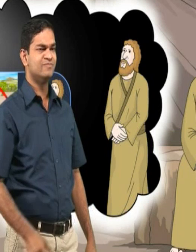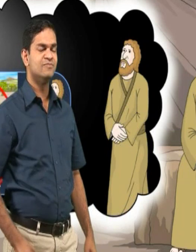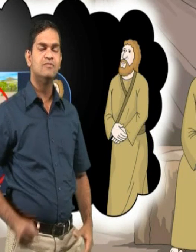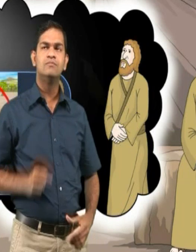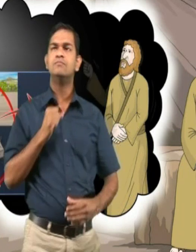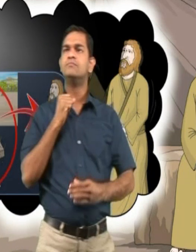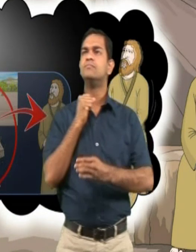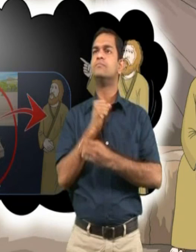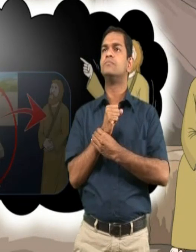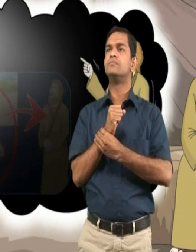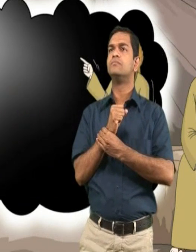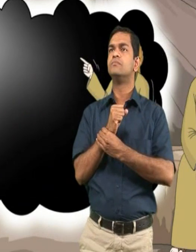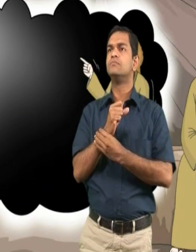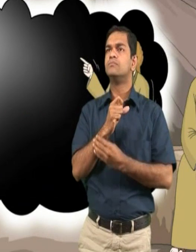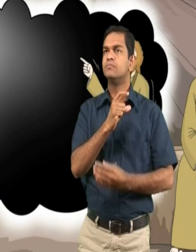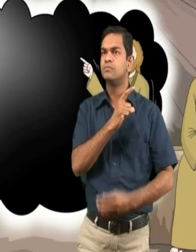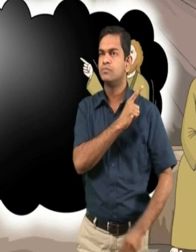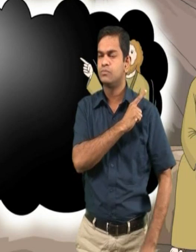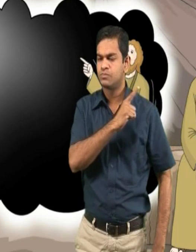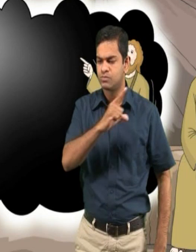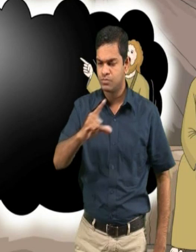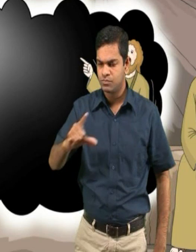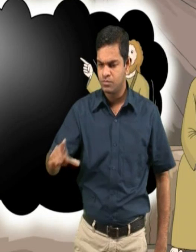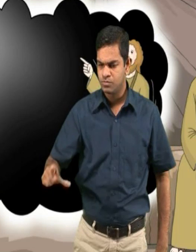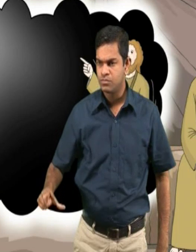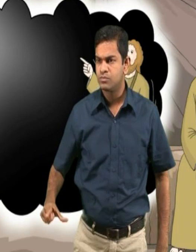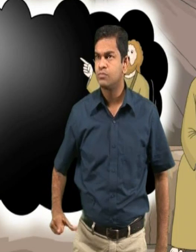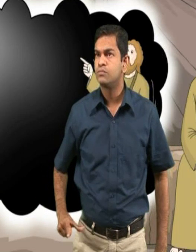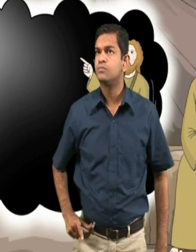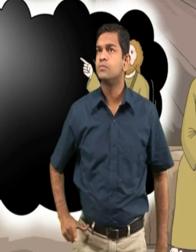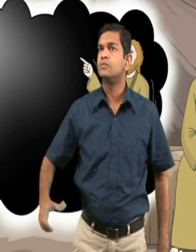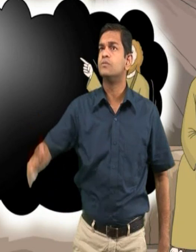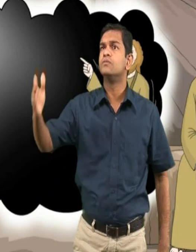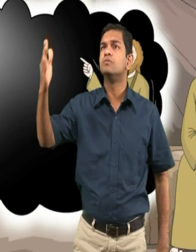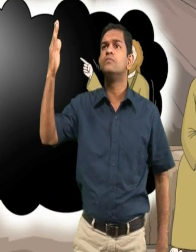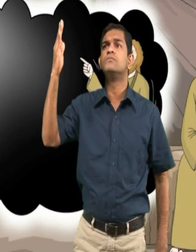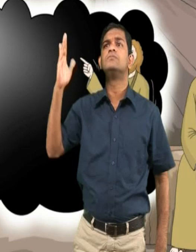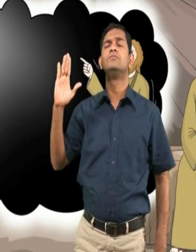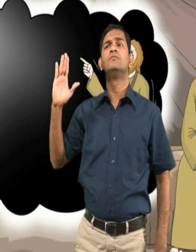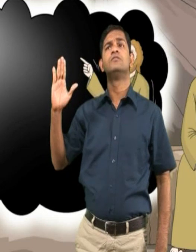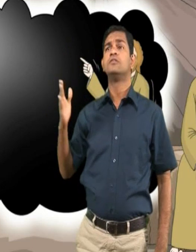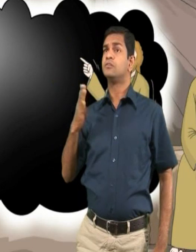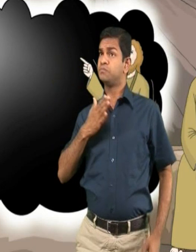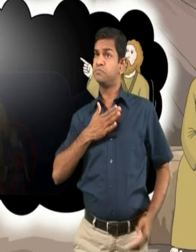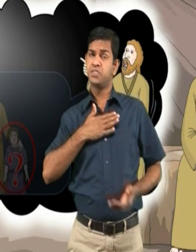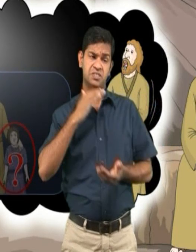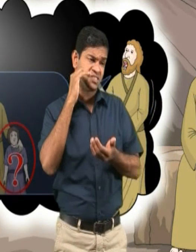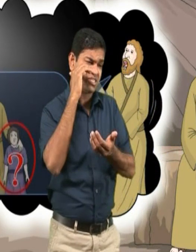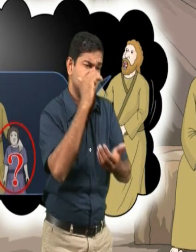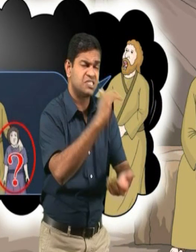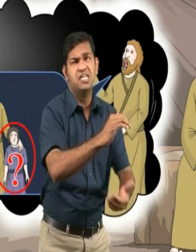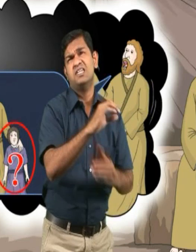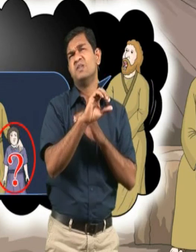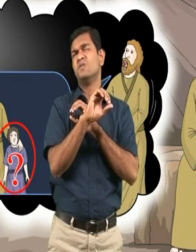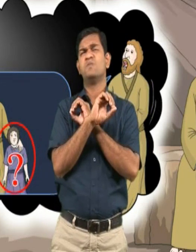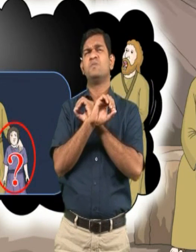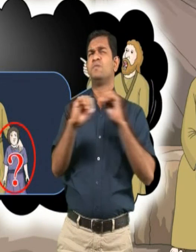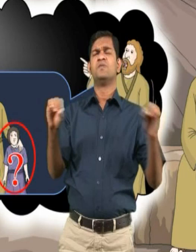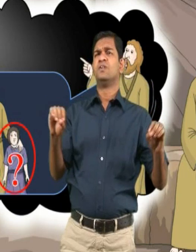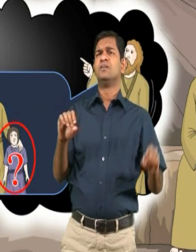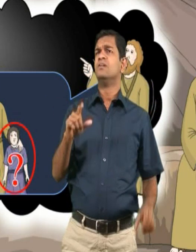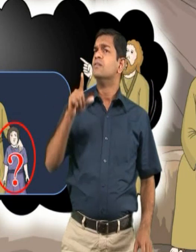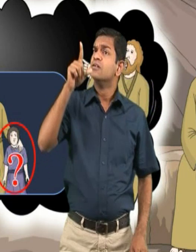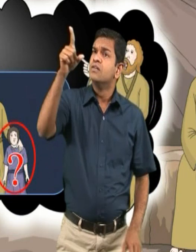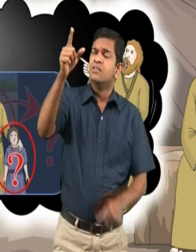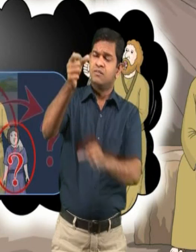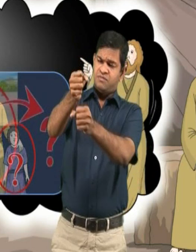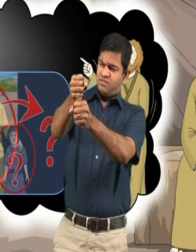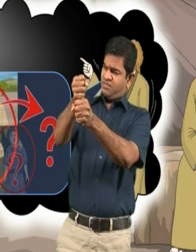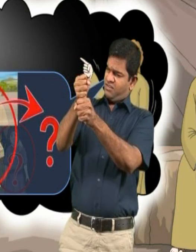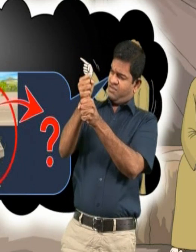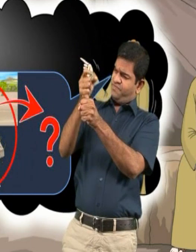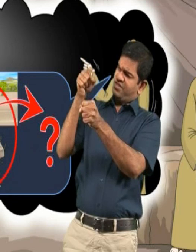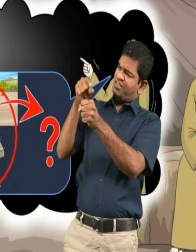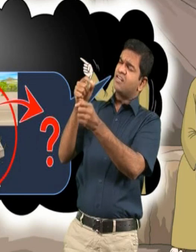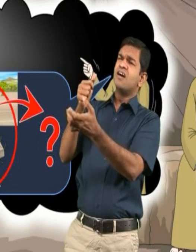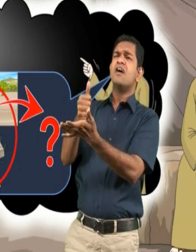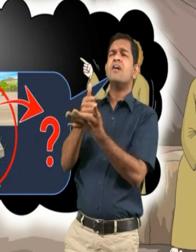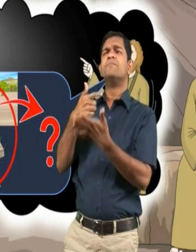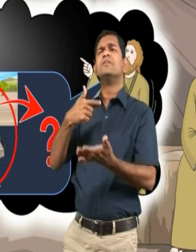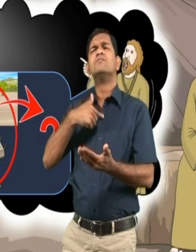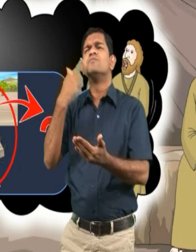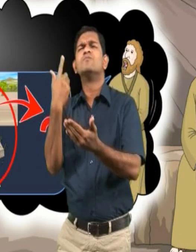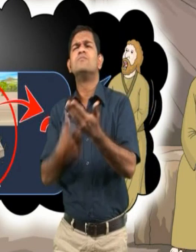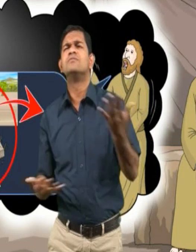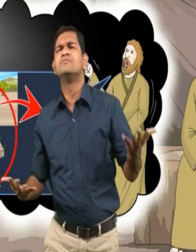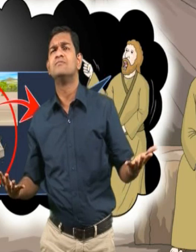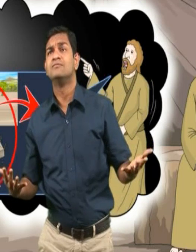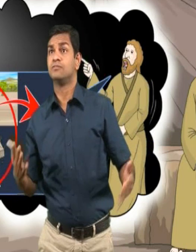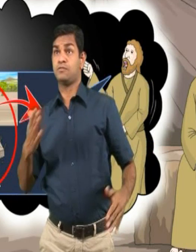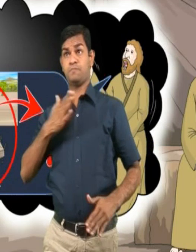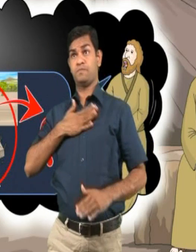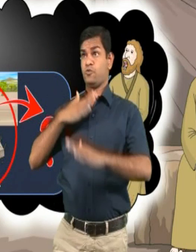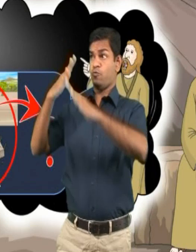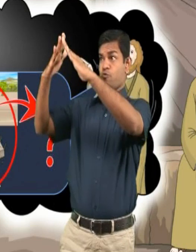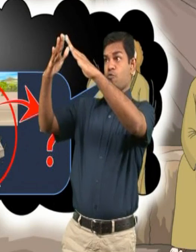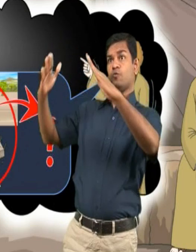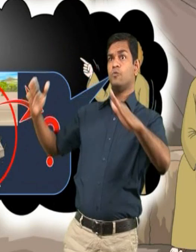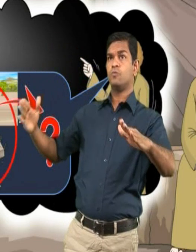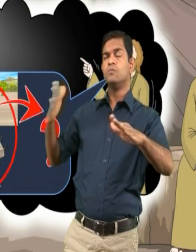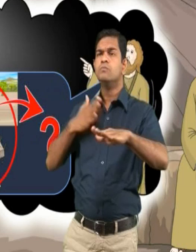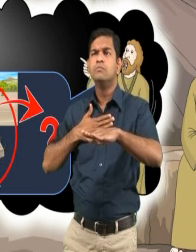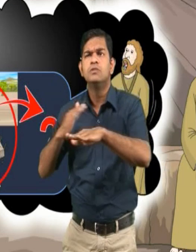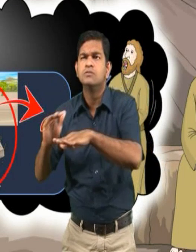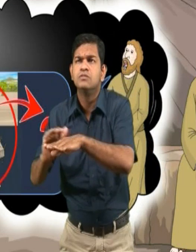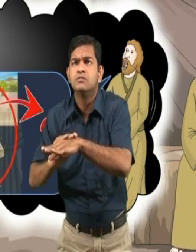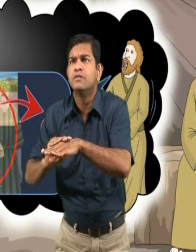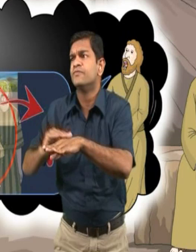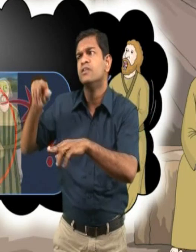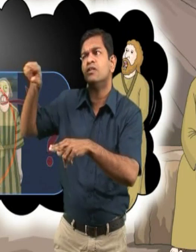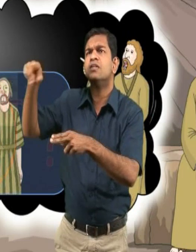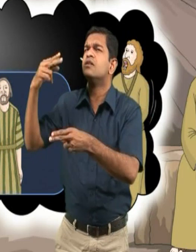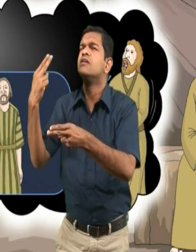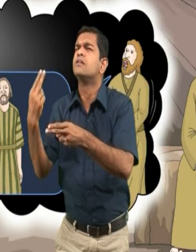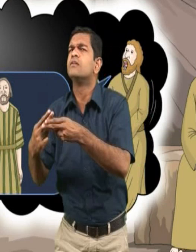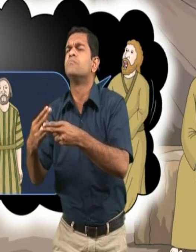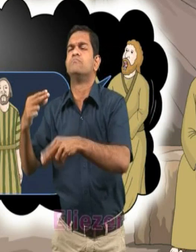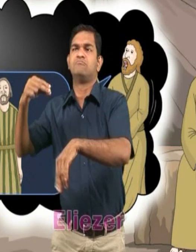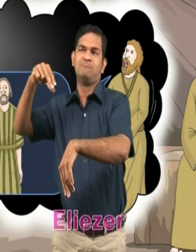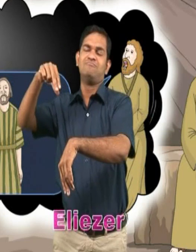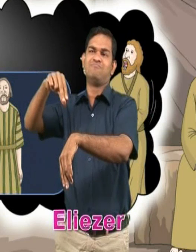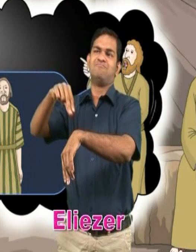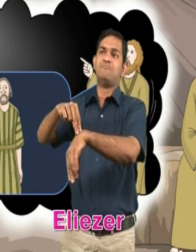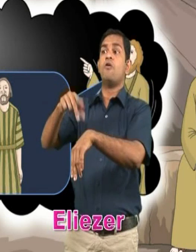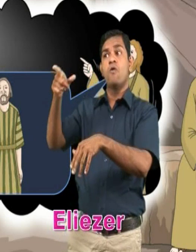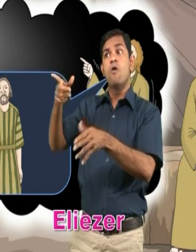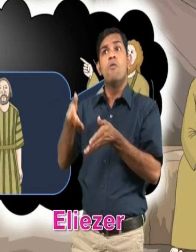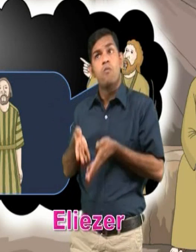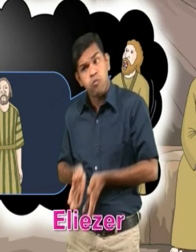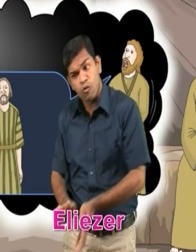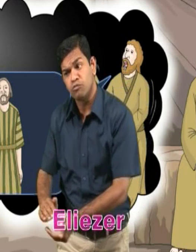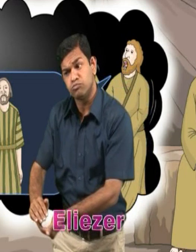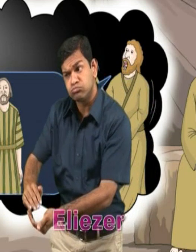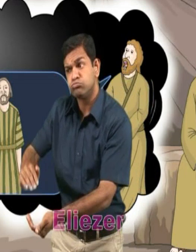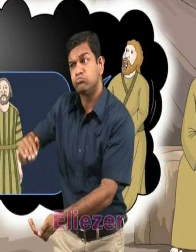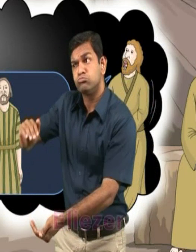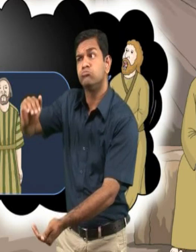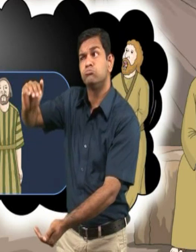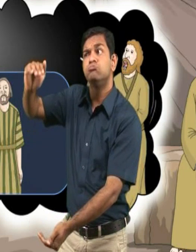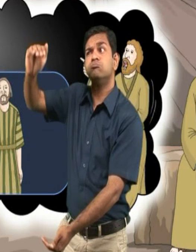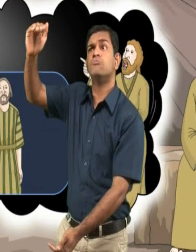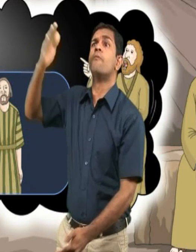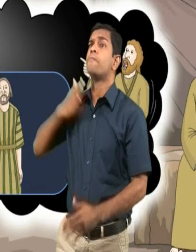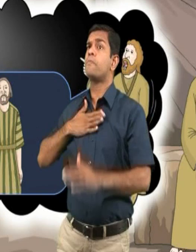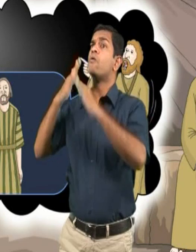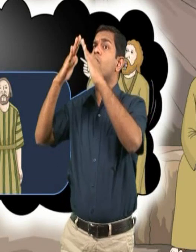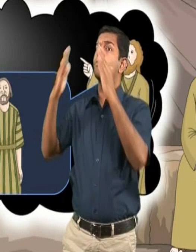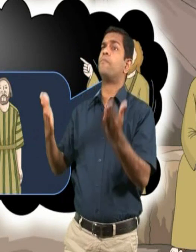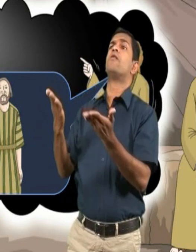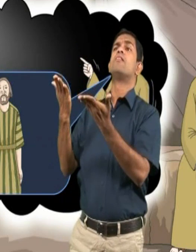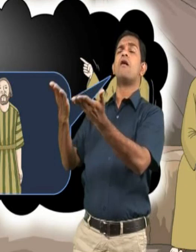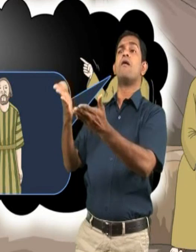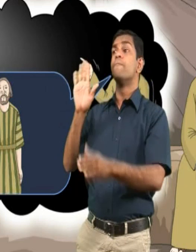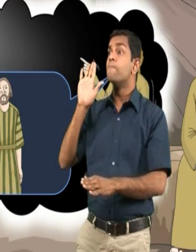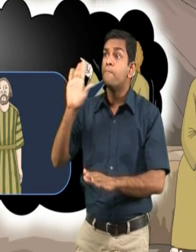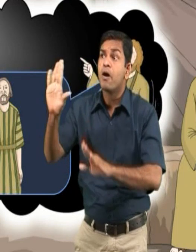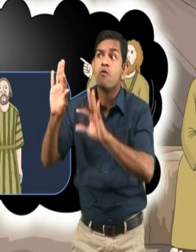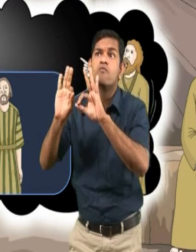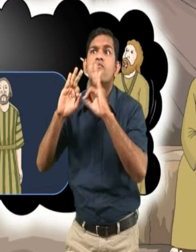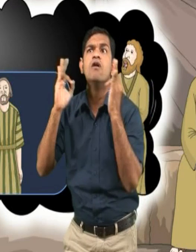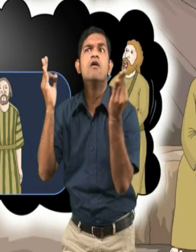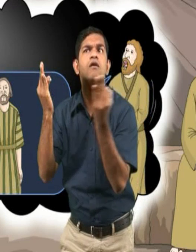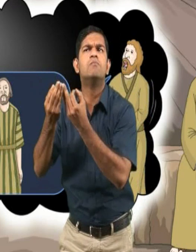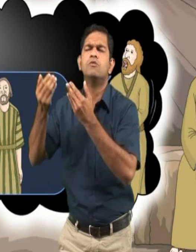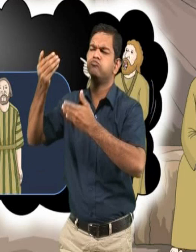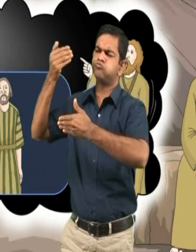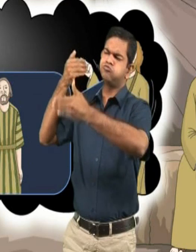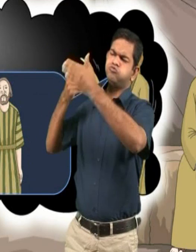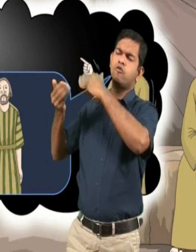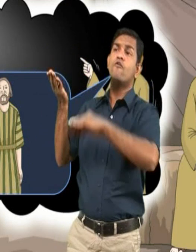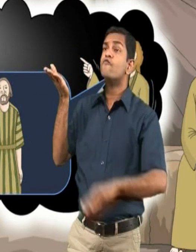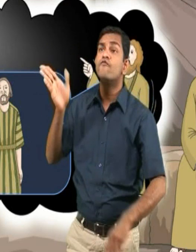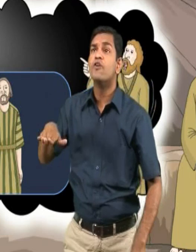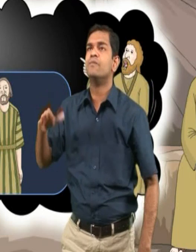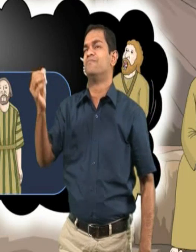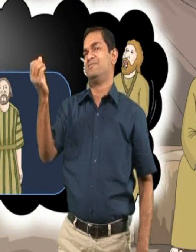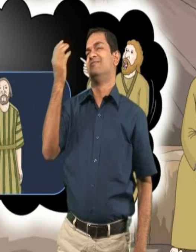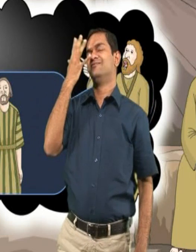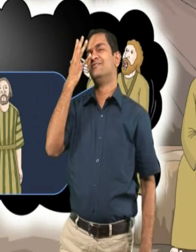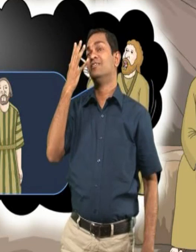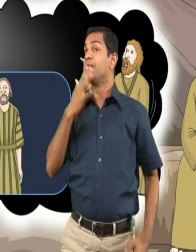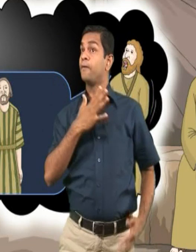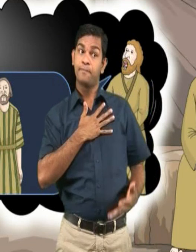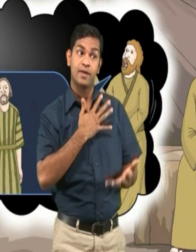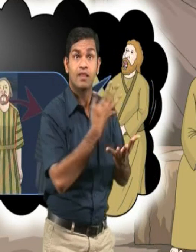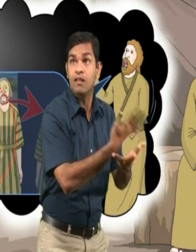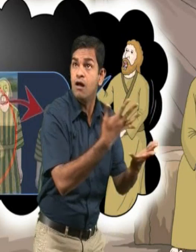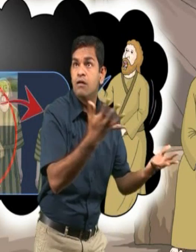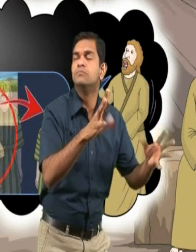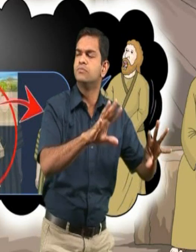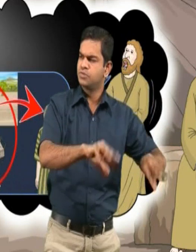But Abram replied, “O Lord GOD, what can You give me, since I remain childless, and the heir of my house is Eliezer of Damascus?”